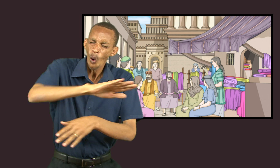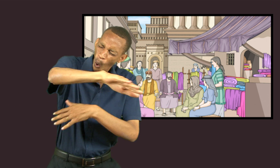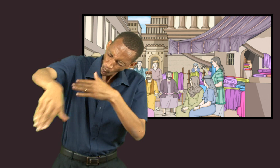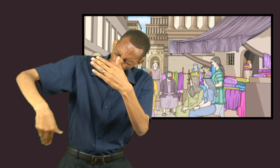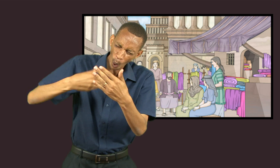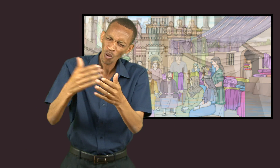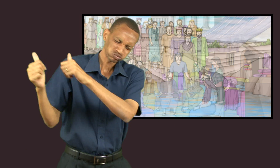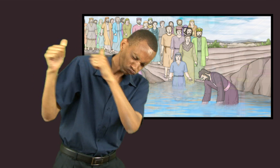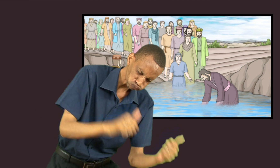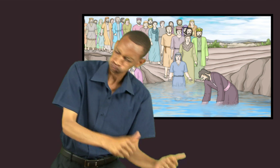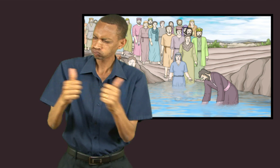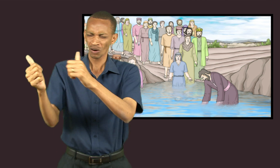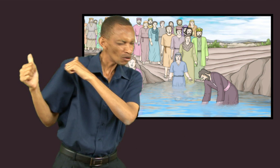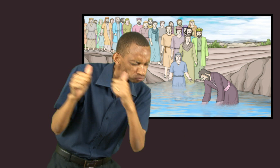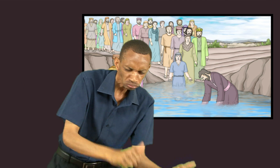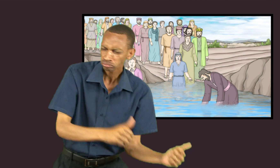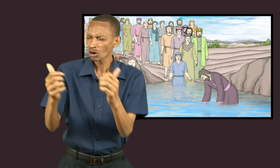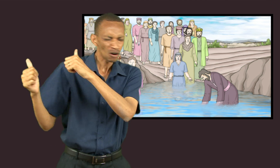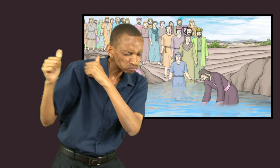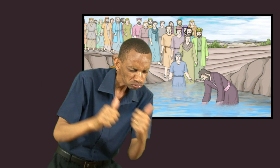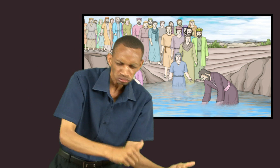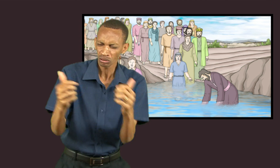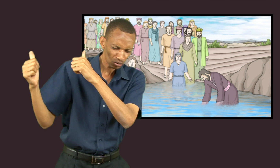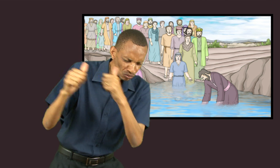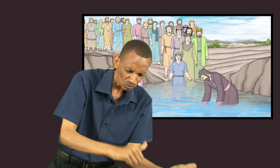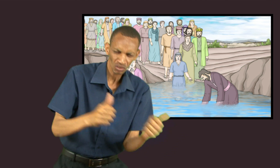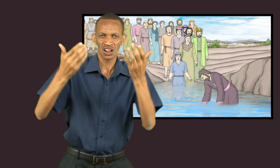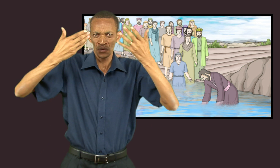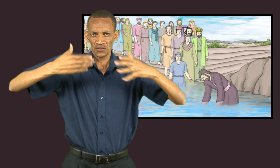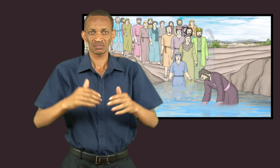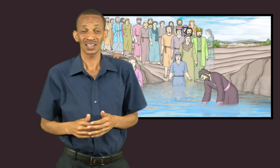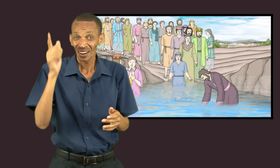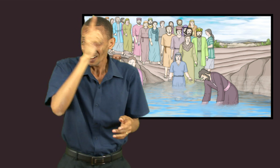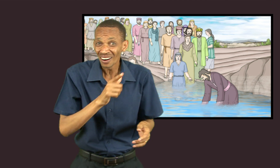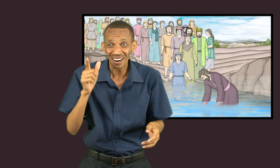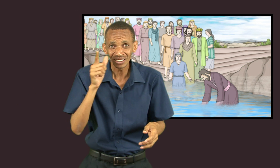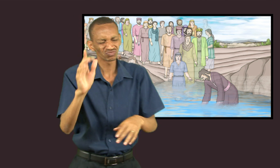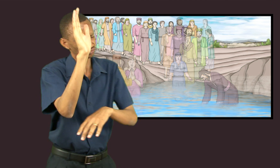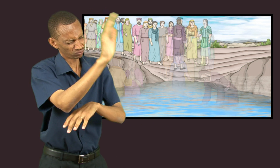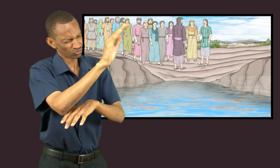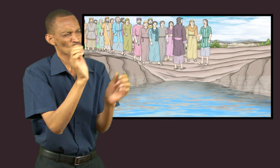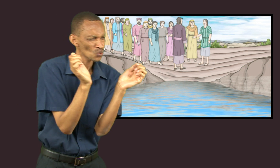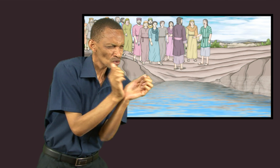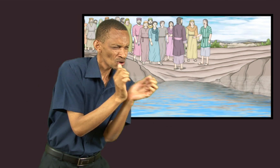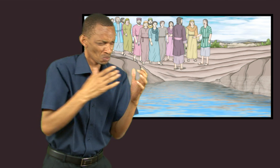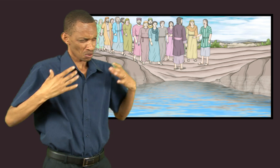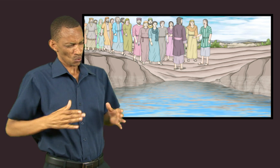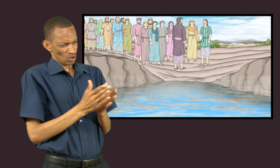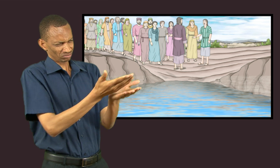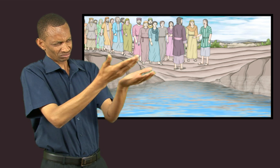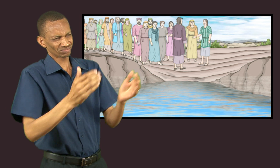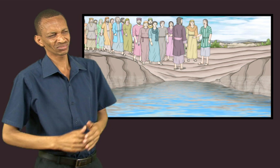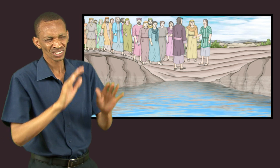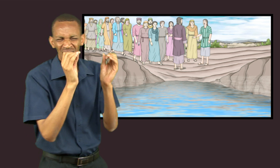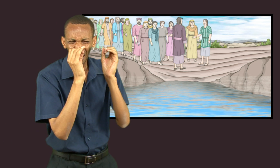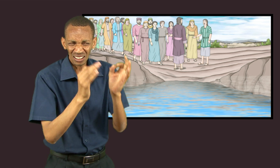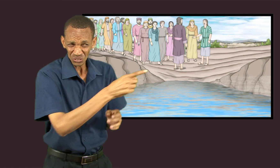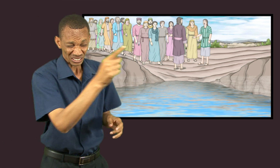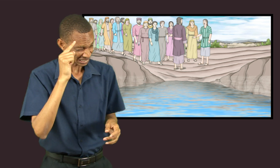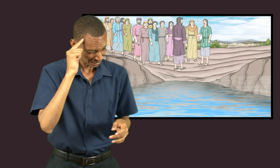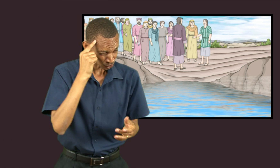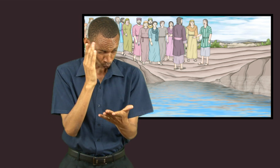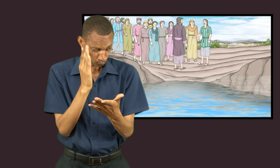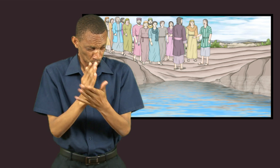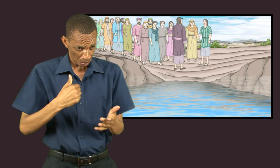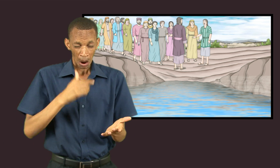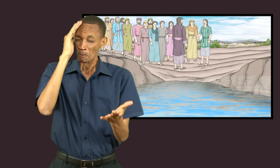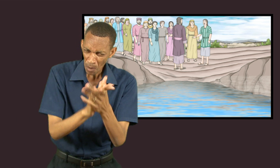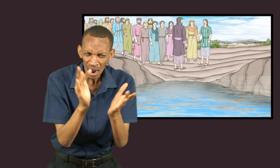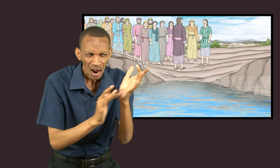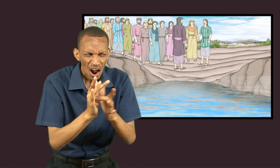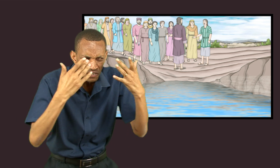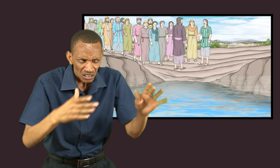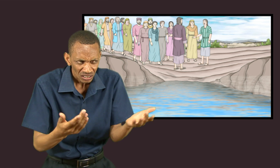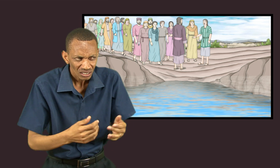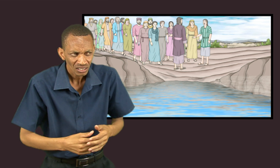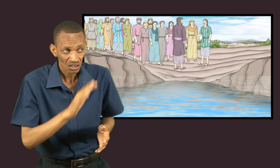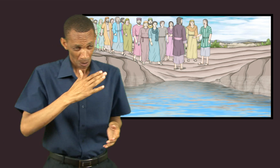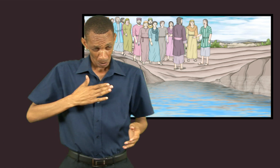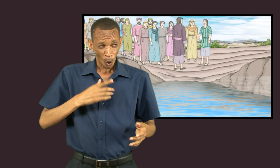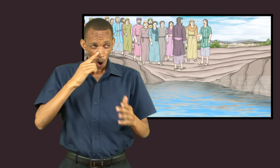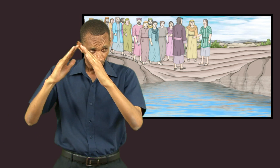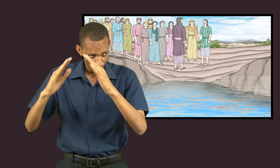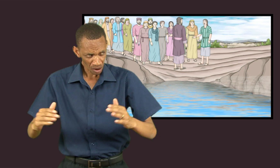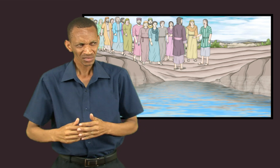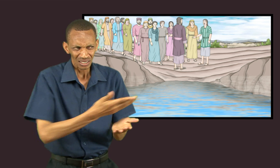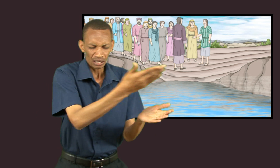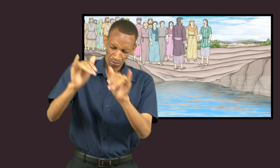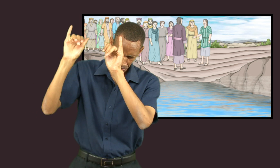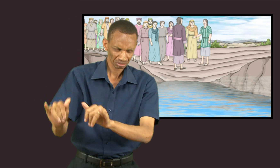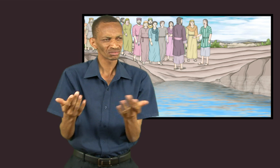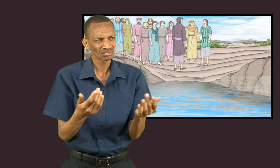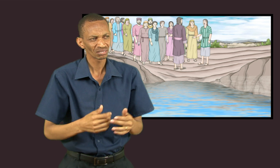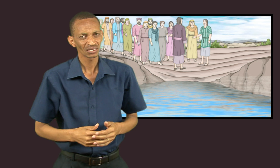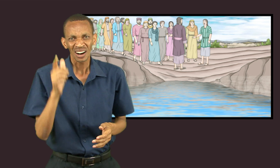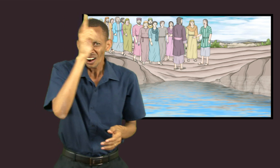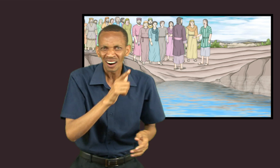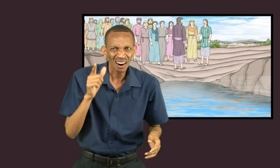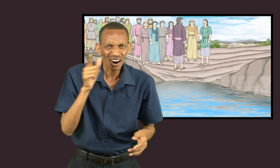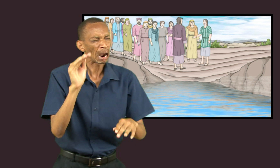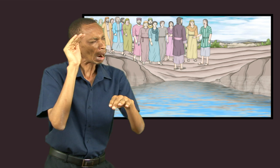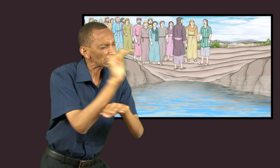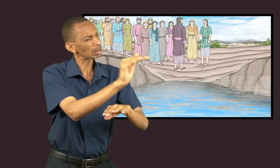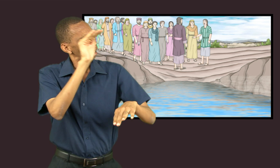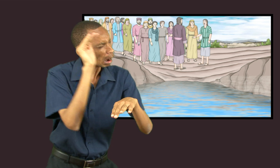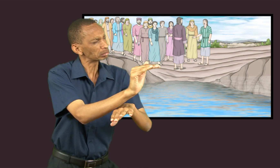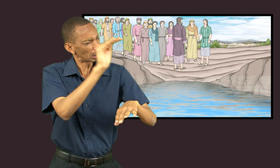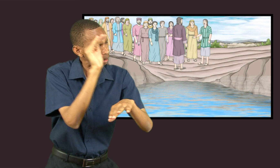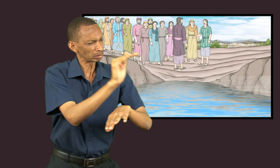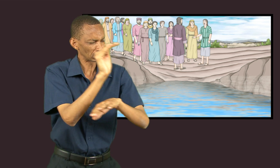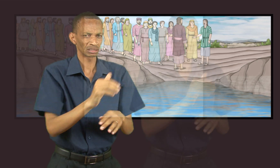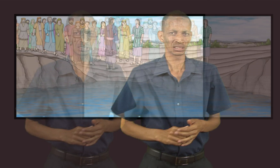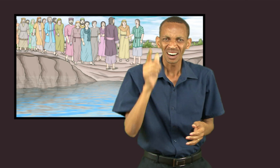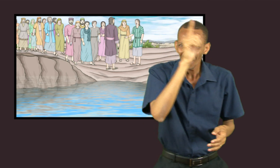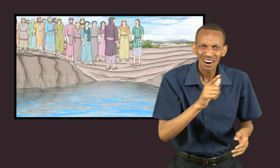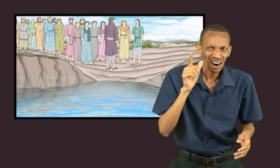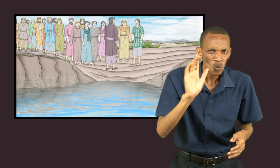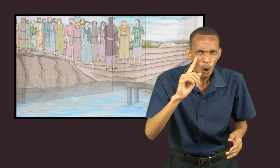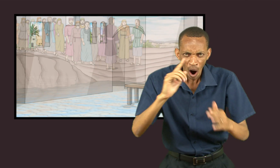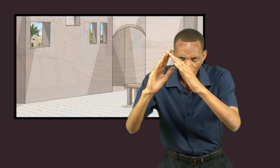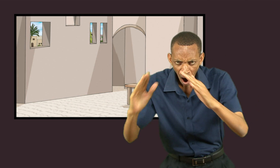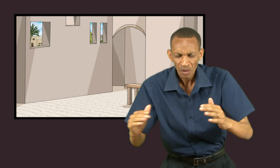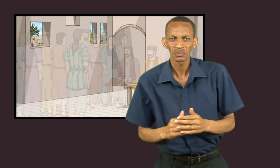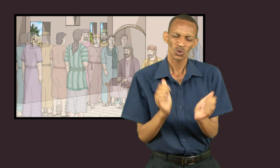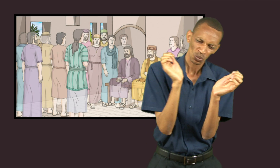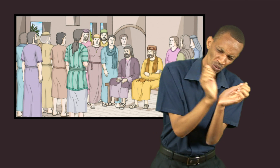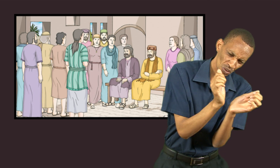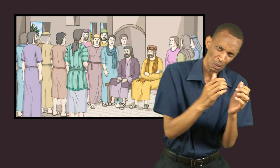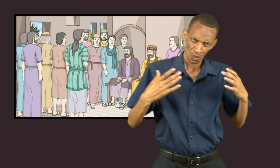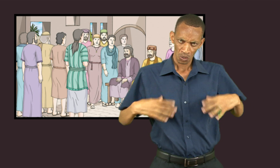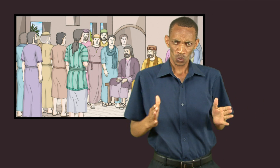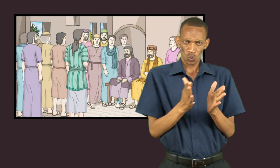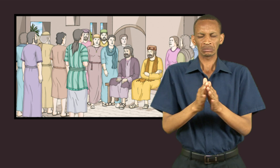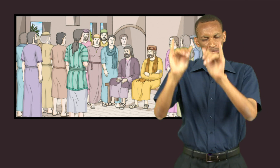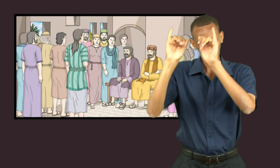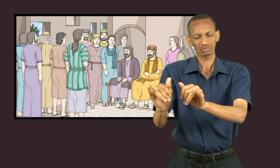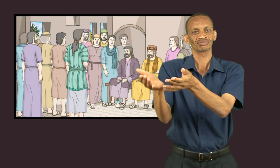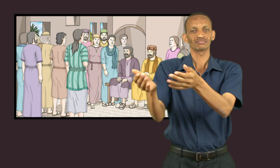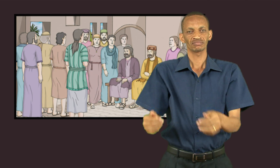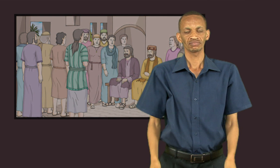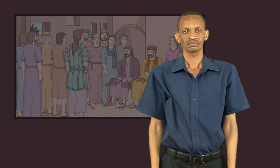And when she and her household had been baptized, she urged us, “If you consider me a believer in the Lord, come and stay at my house.”